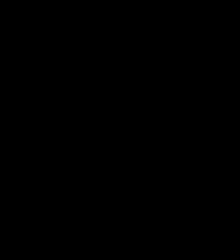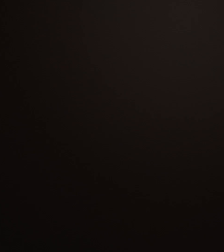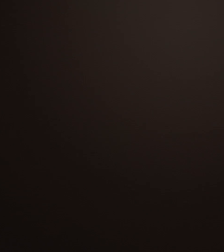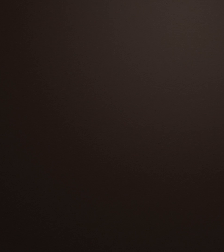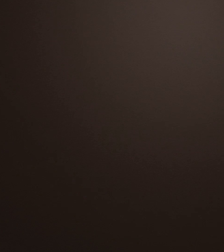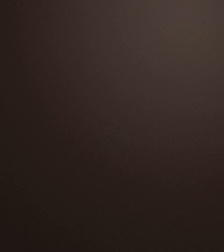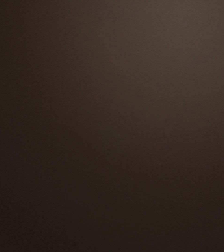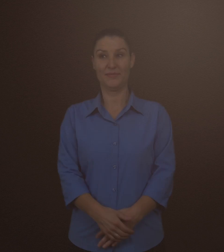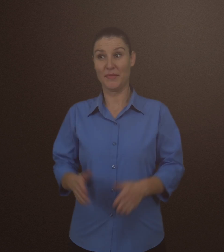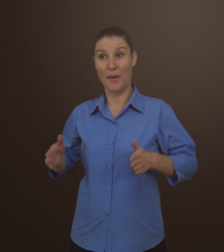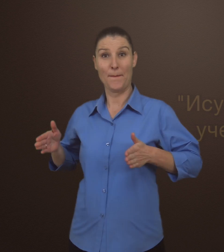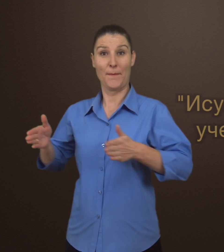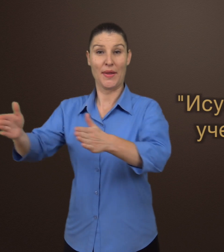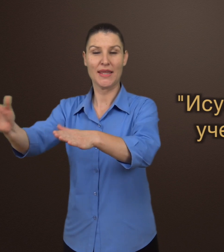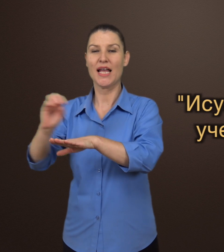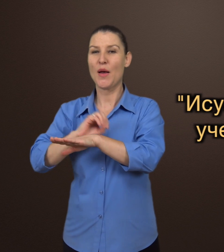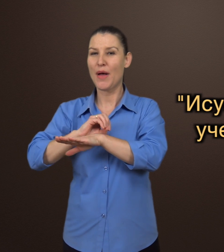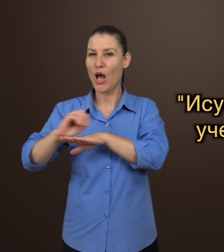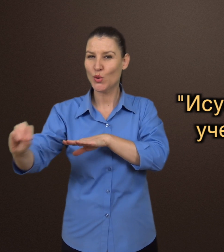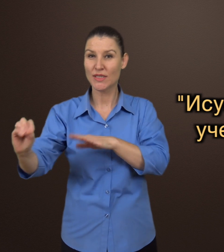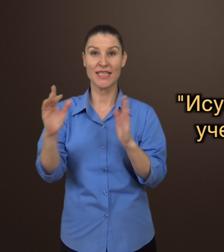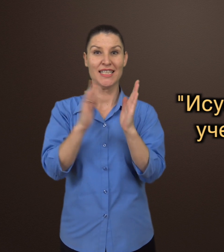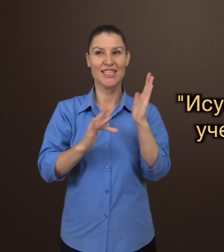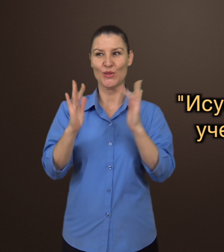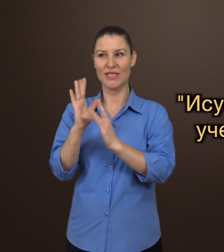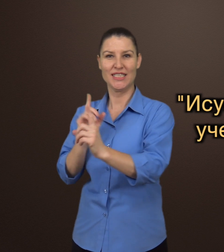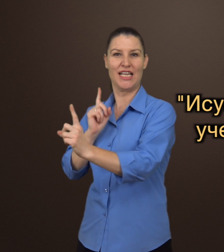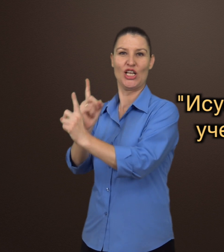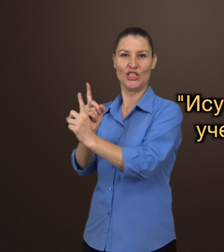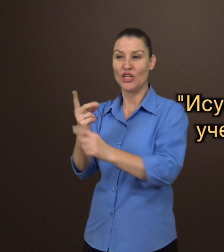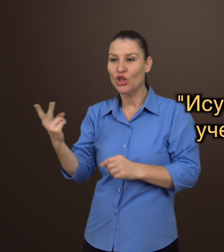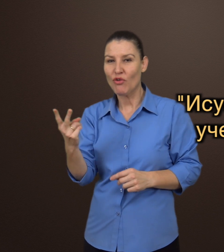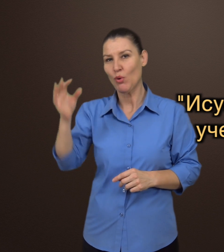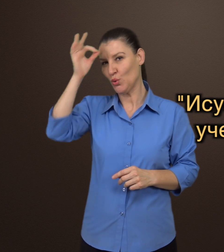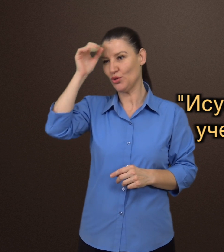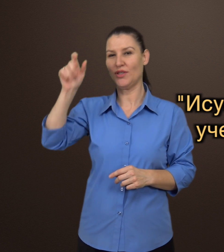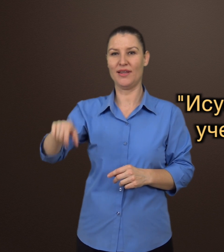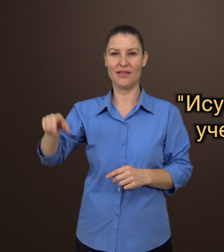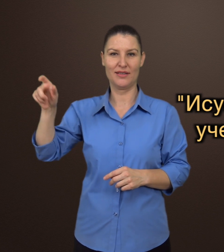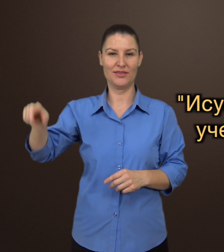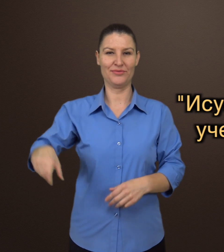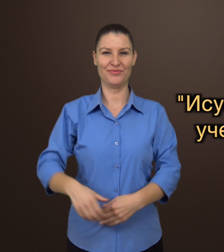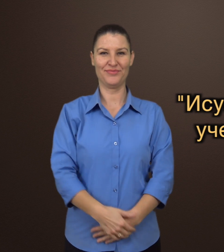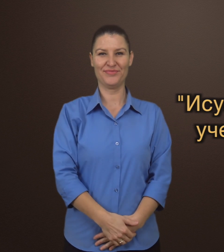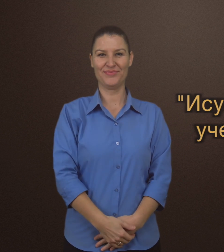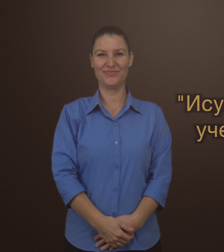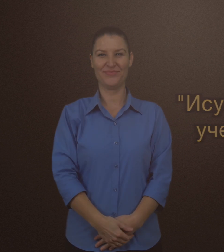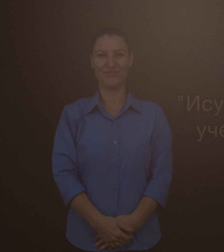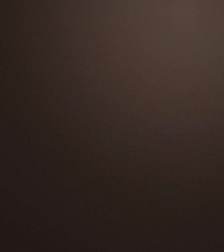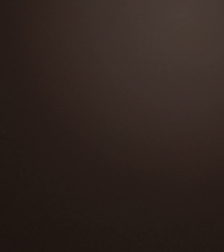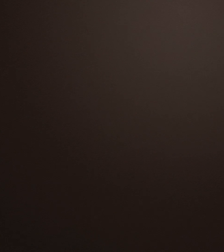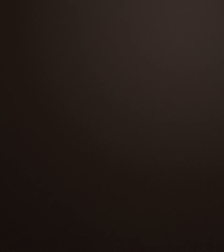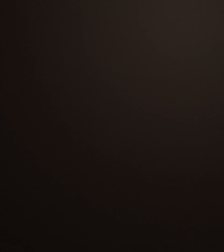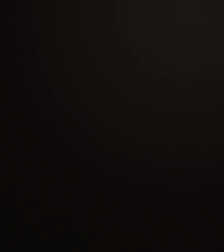Jesus meets two followers on the road to Emmaus